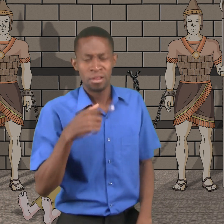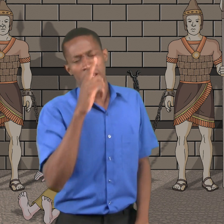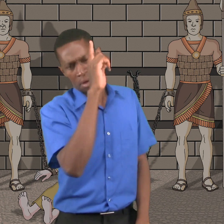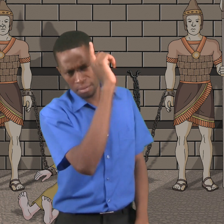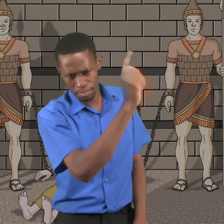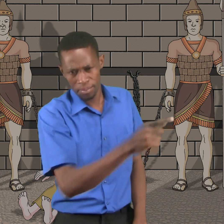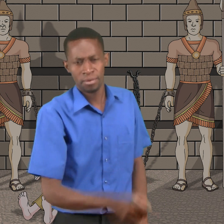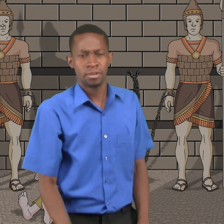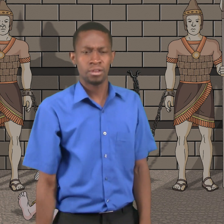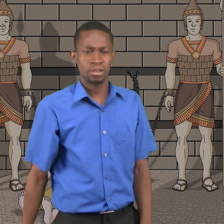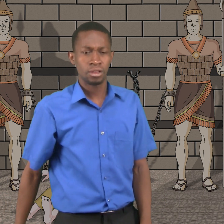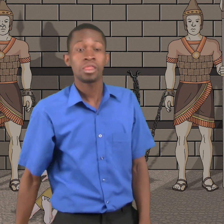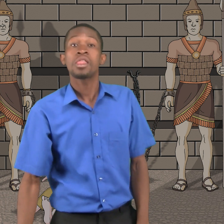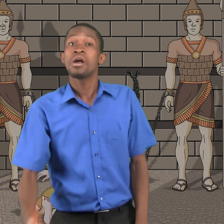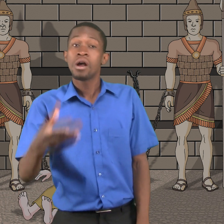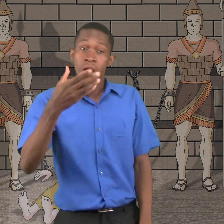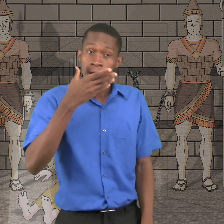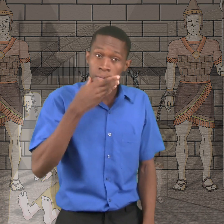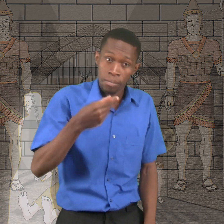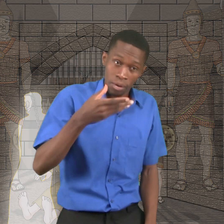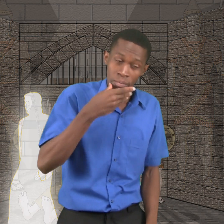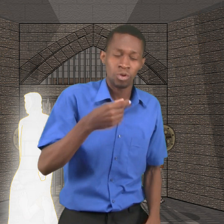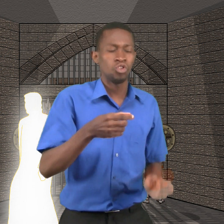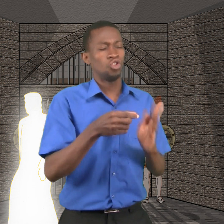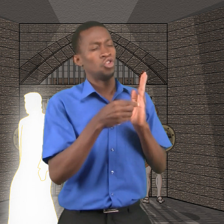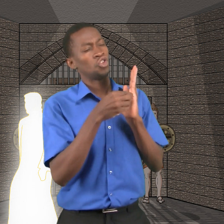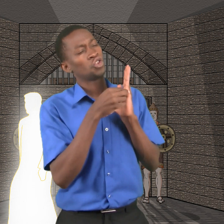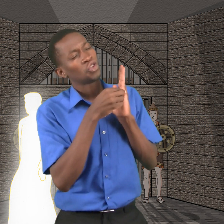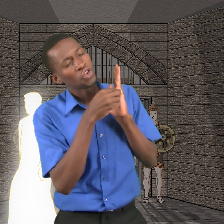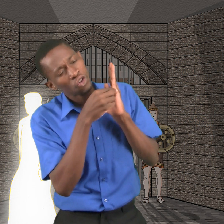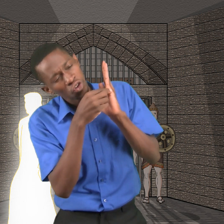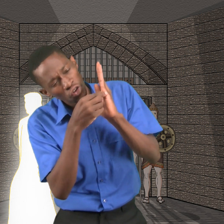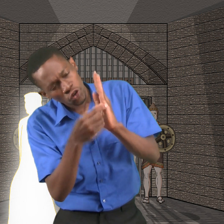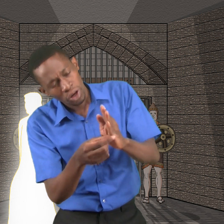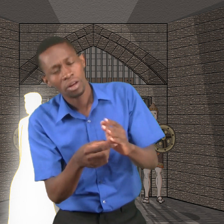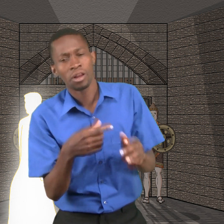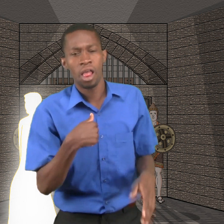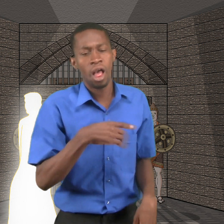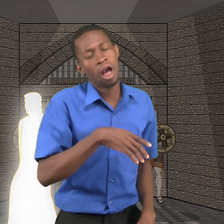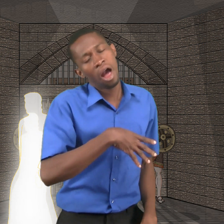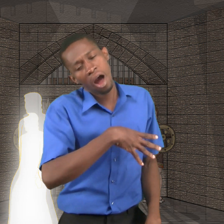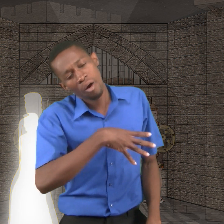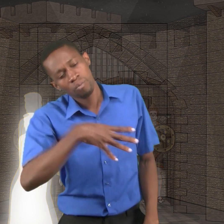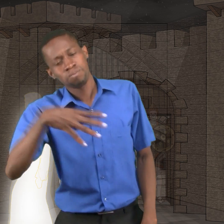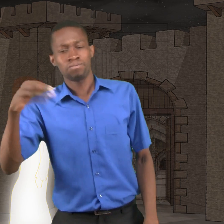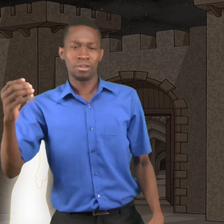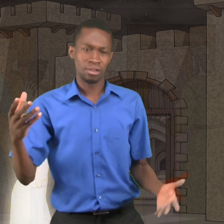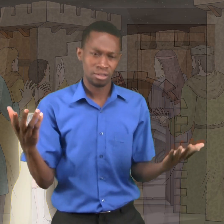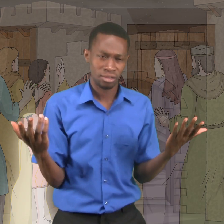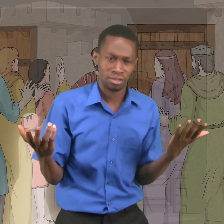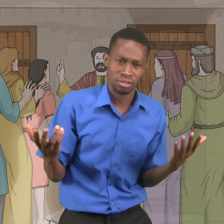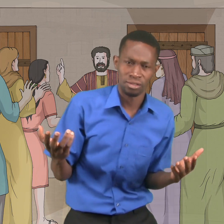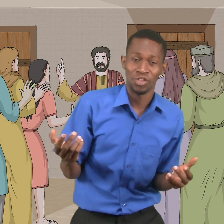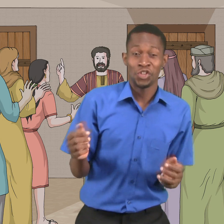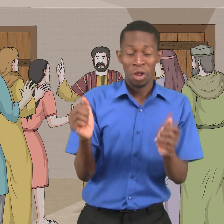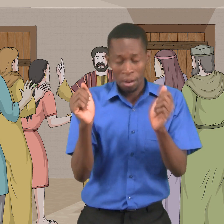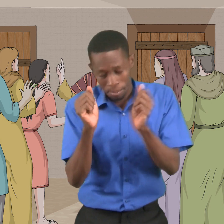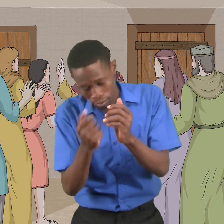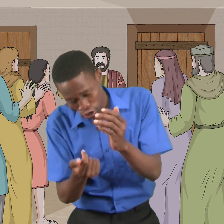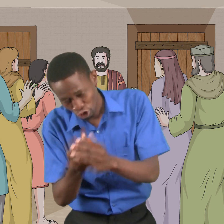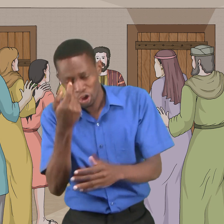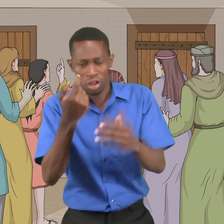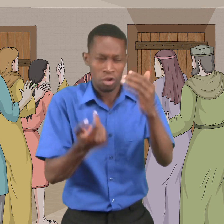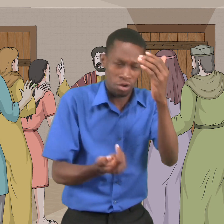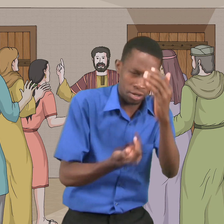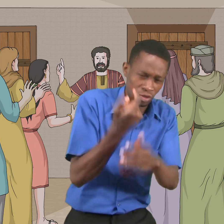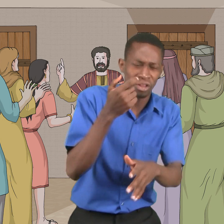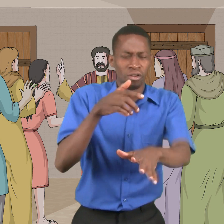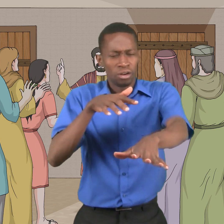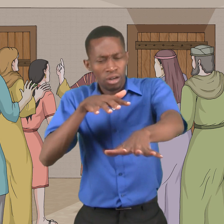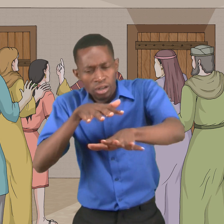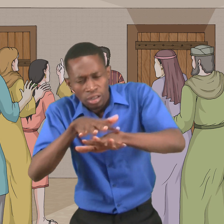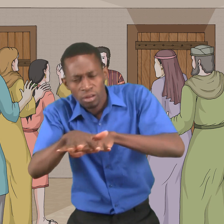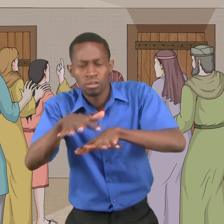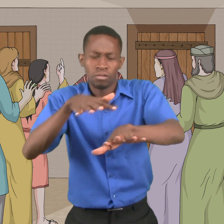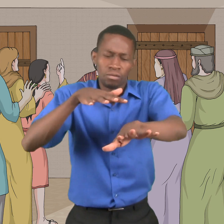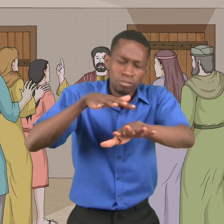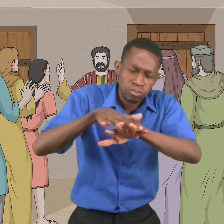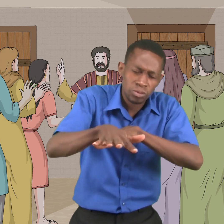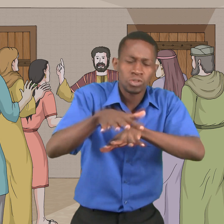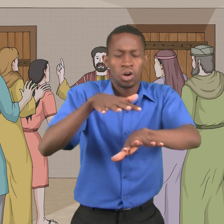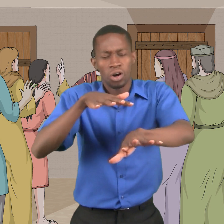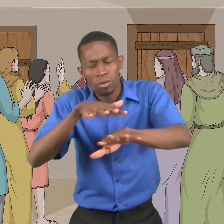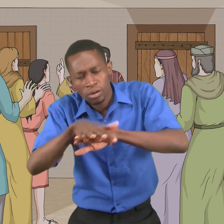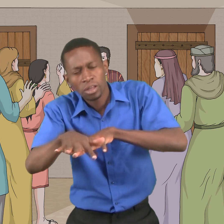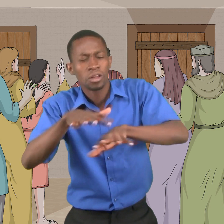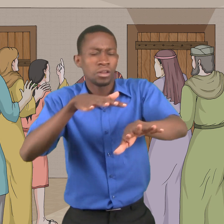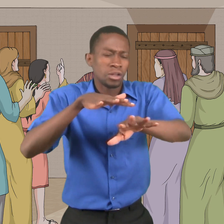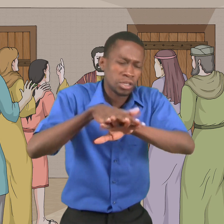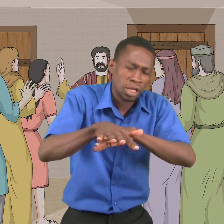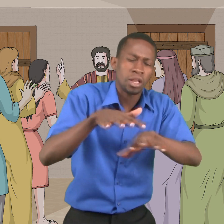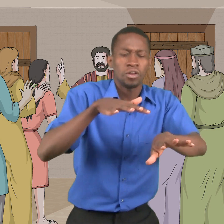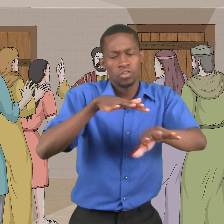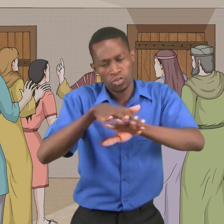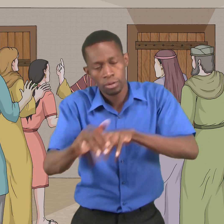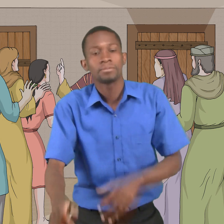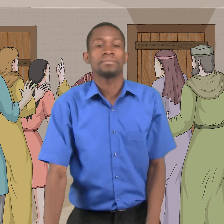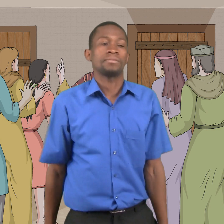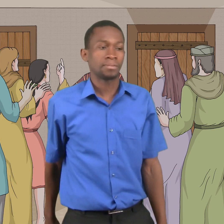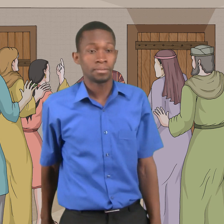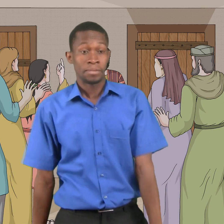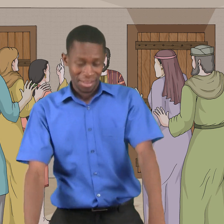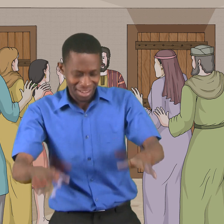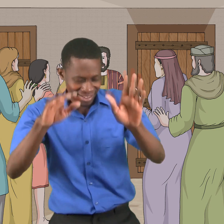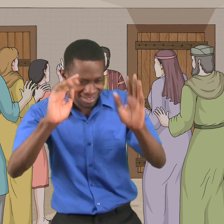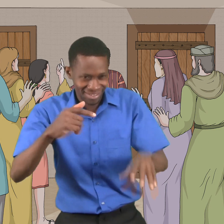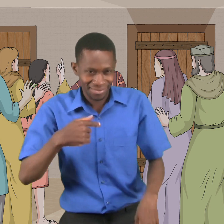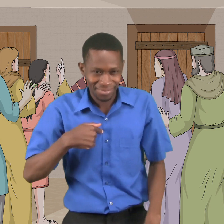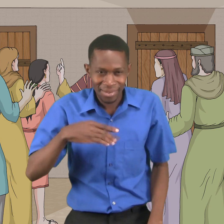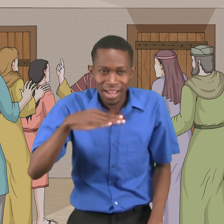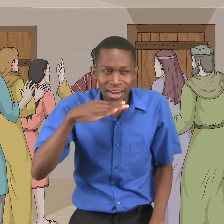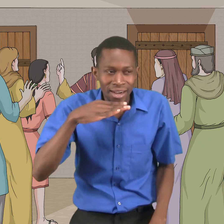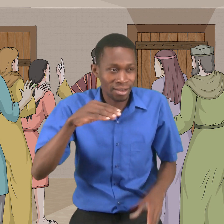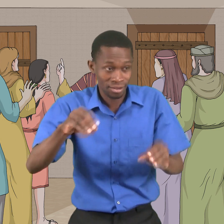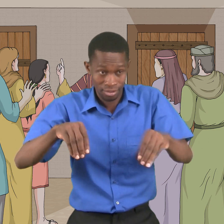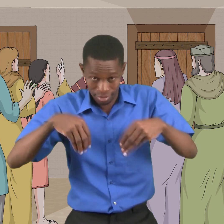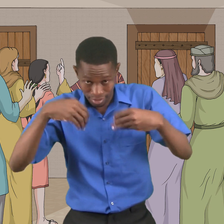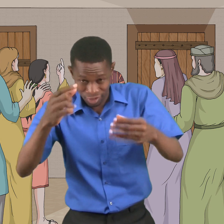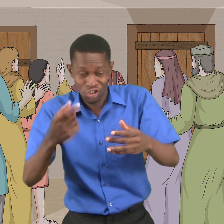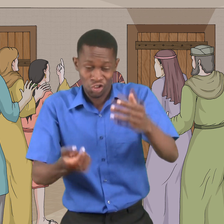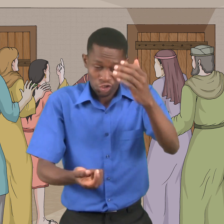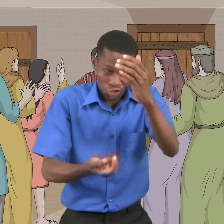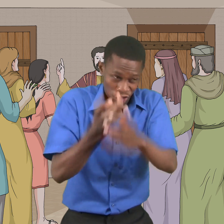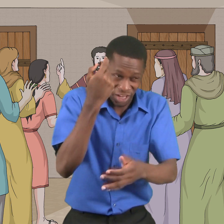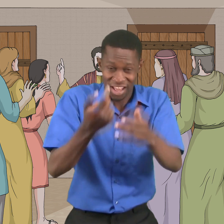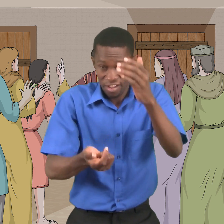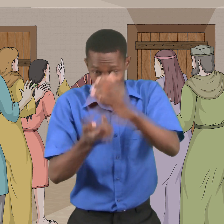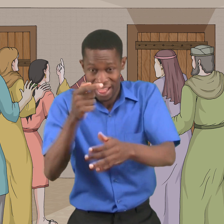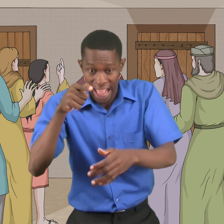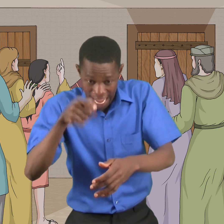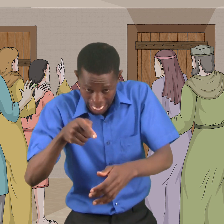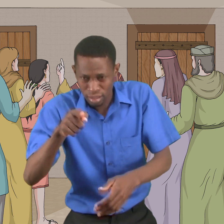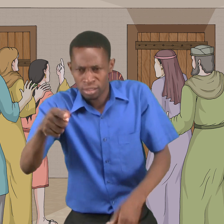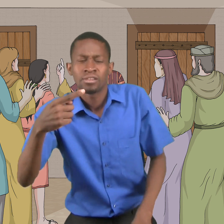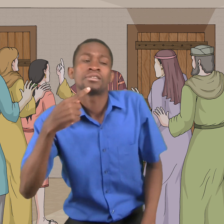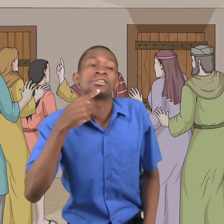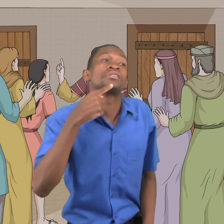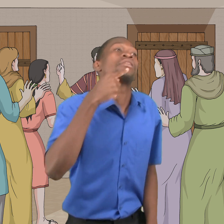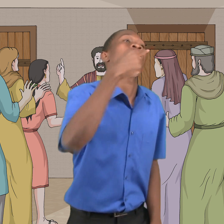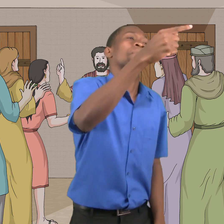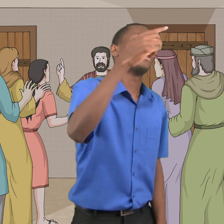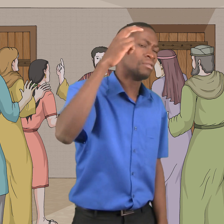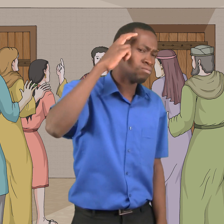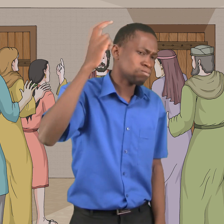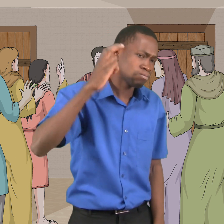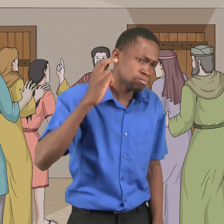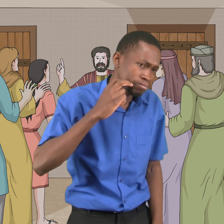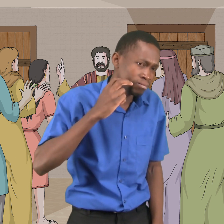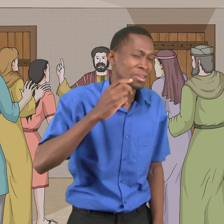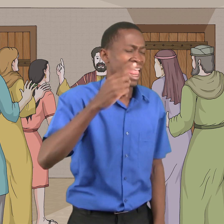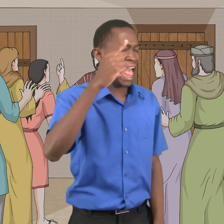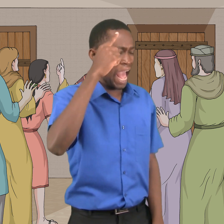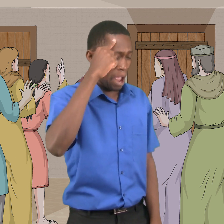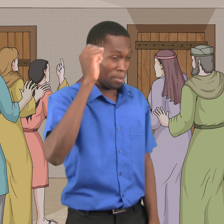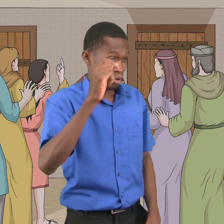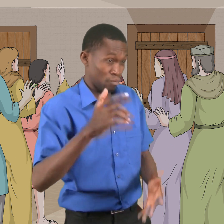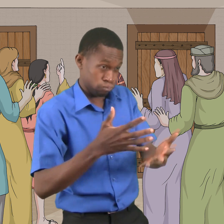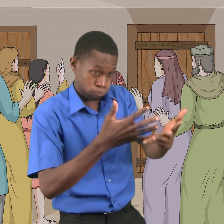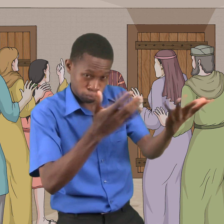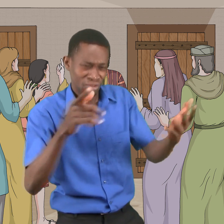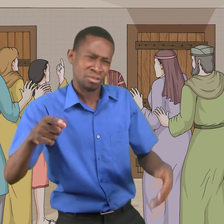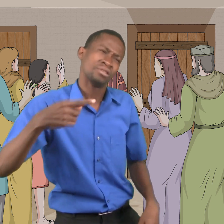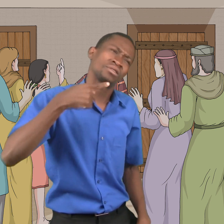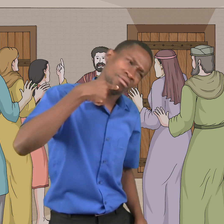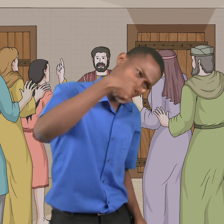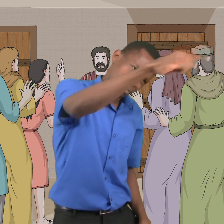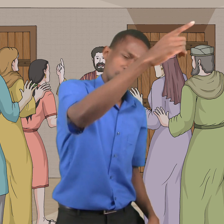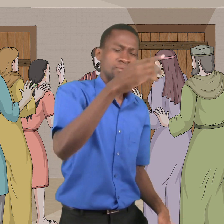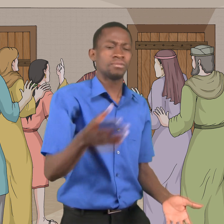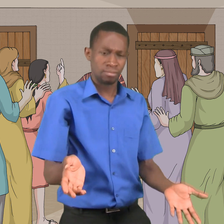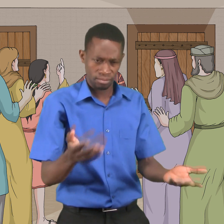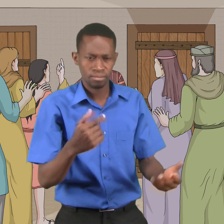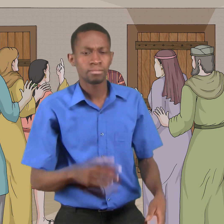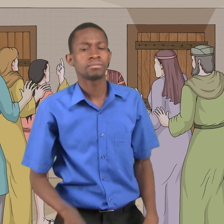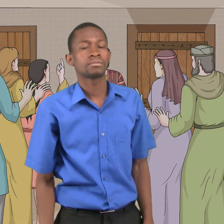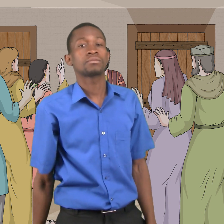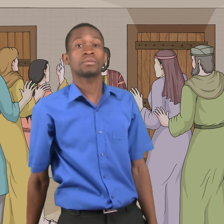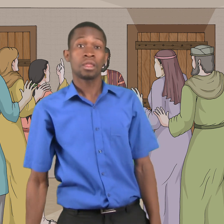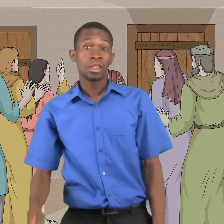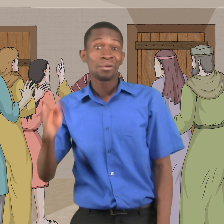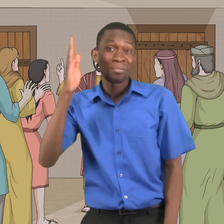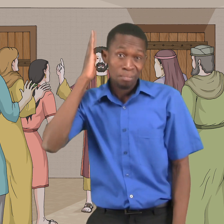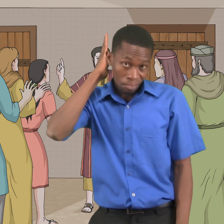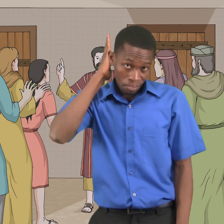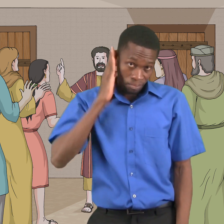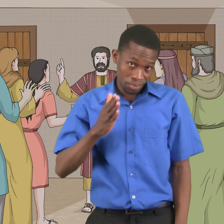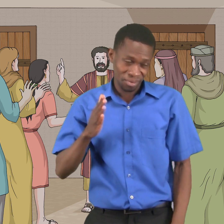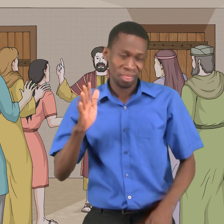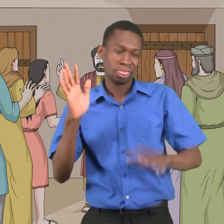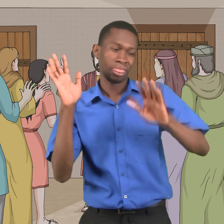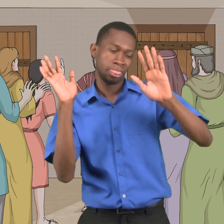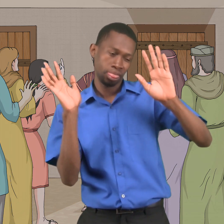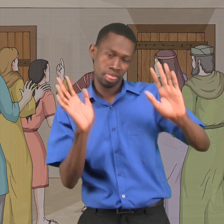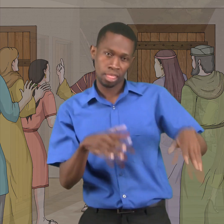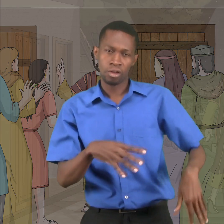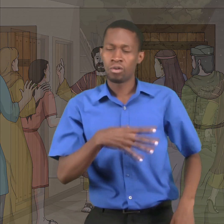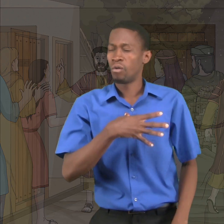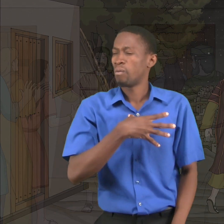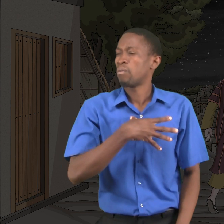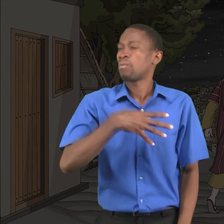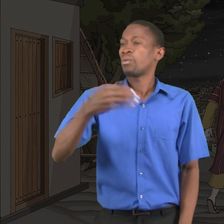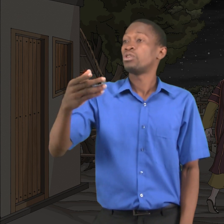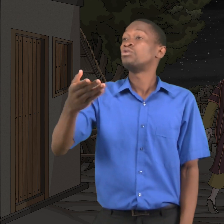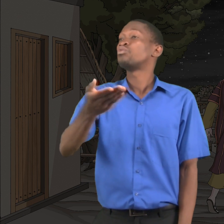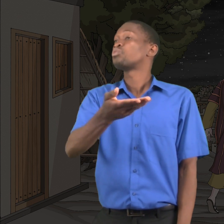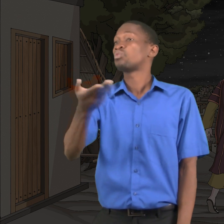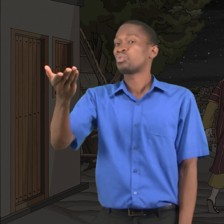Peter motioned with his hand for silence, and he described how the Lord had brought him out of the prison.